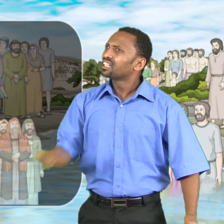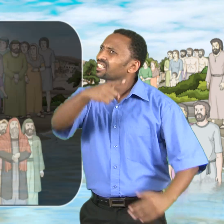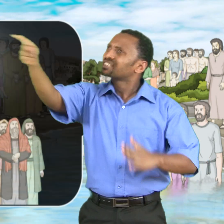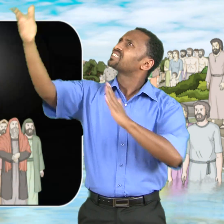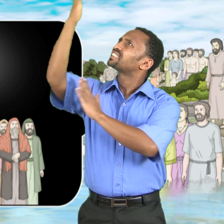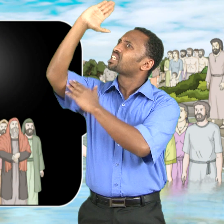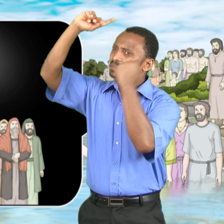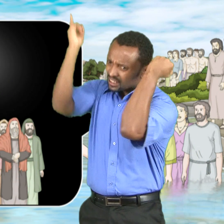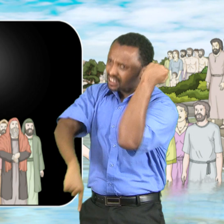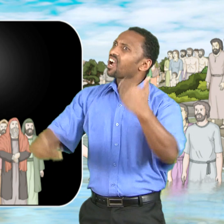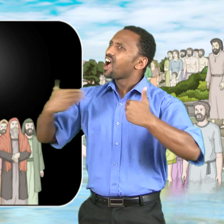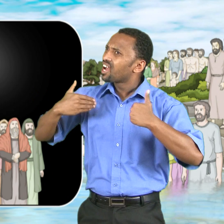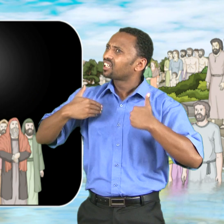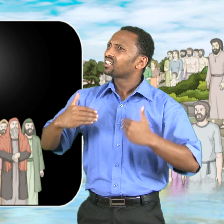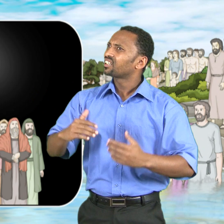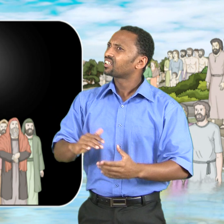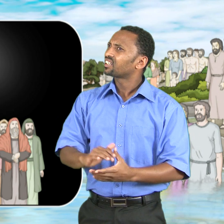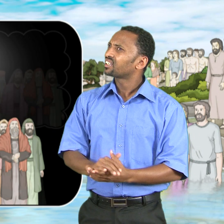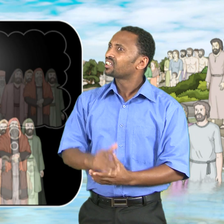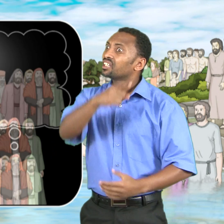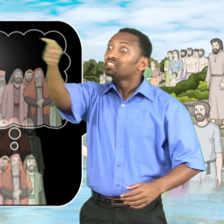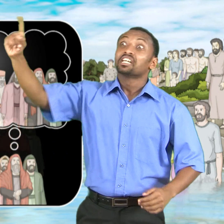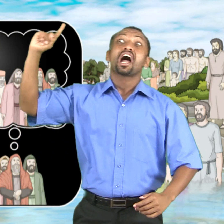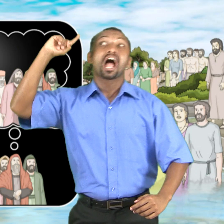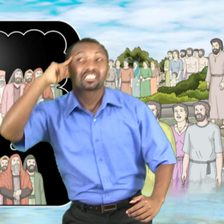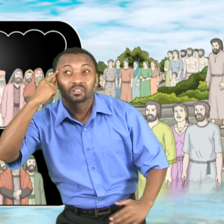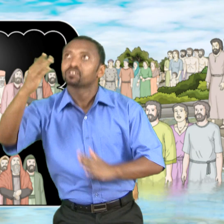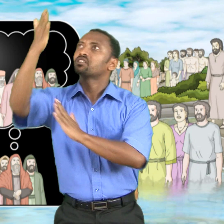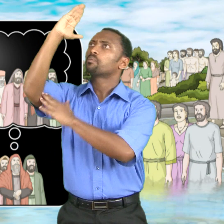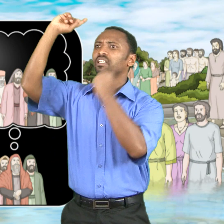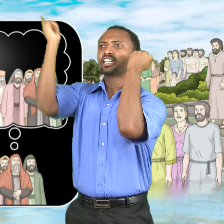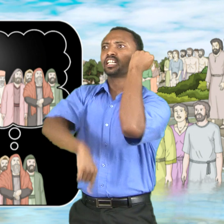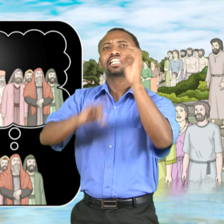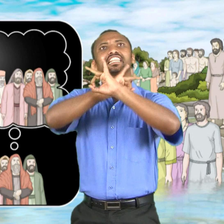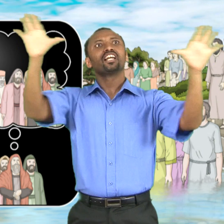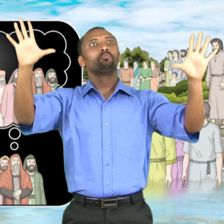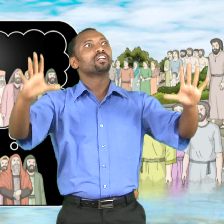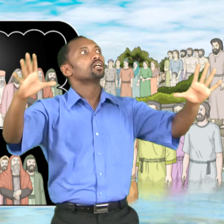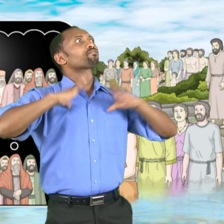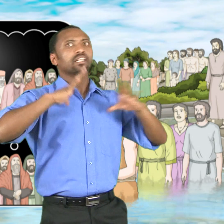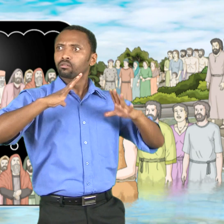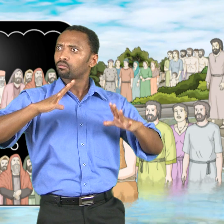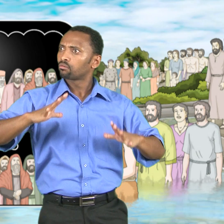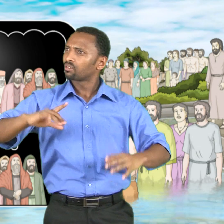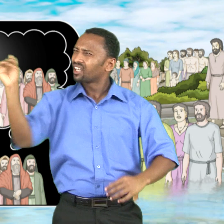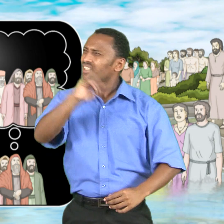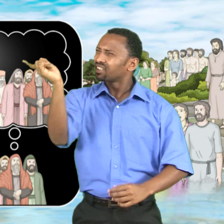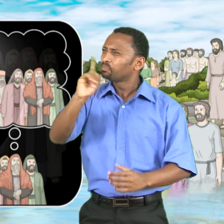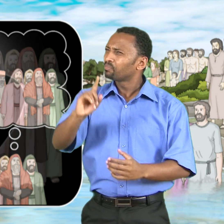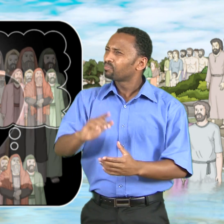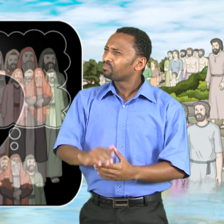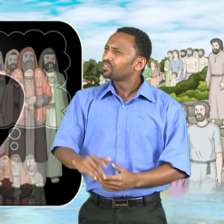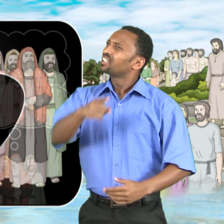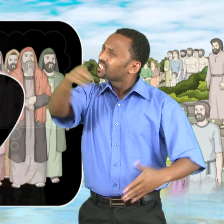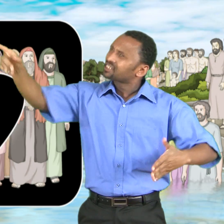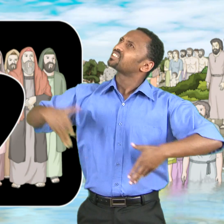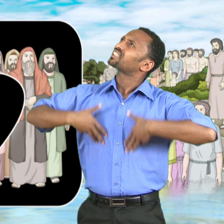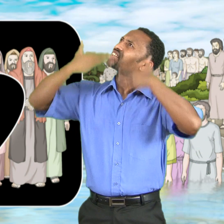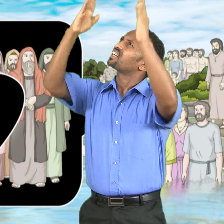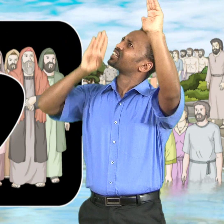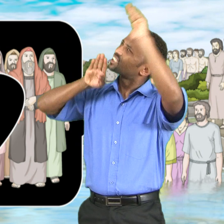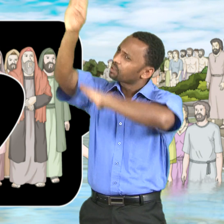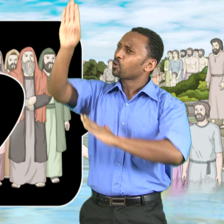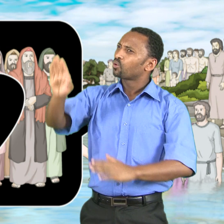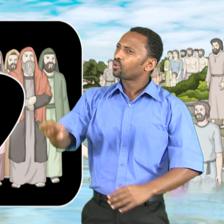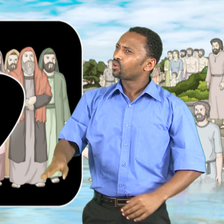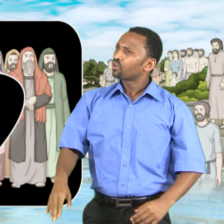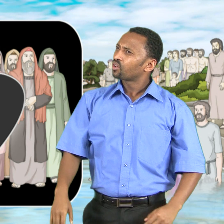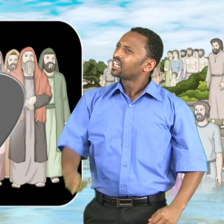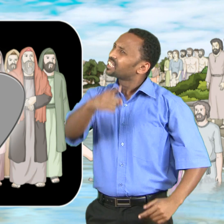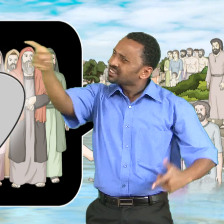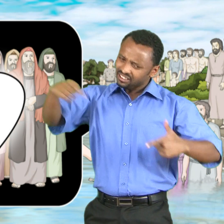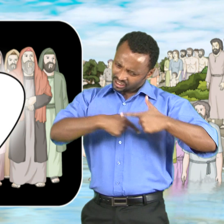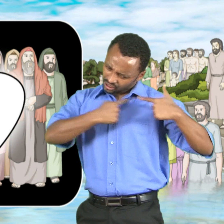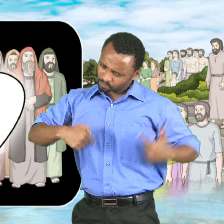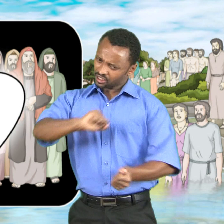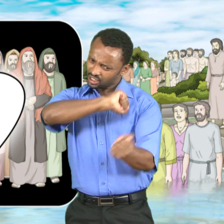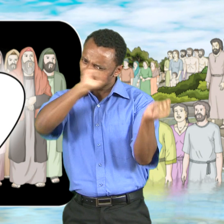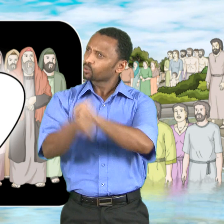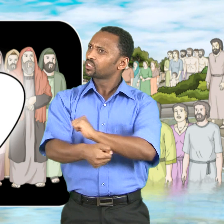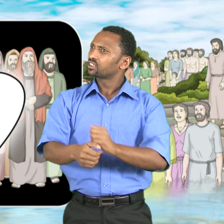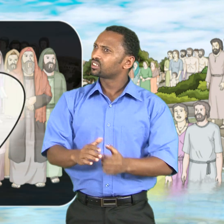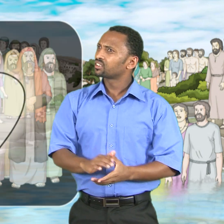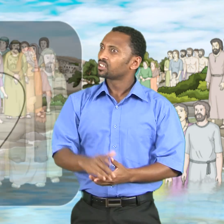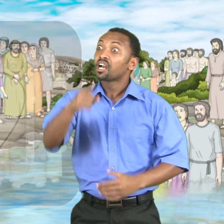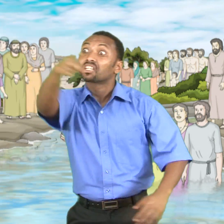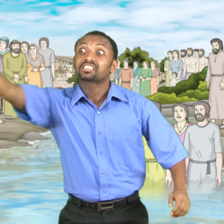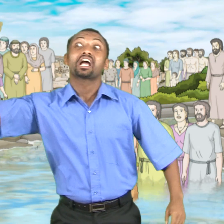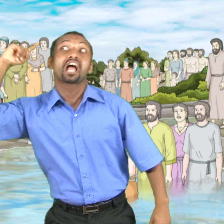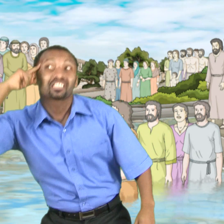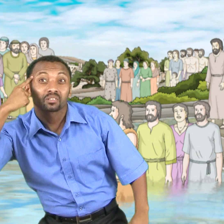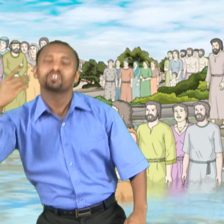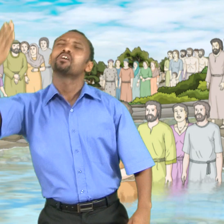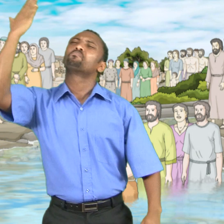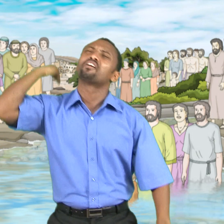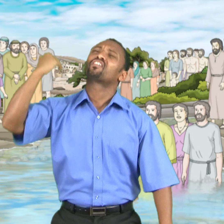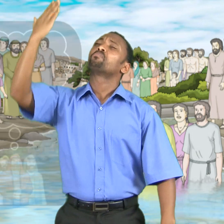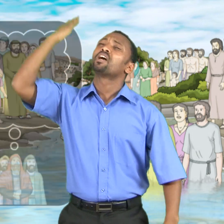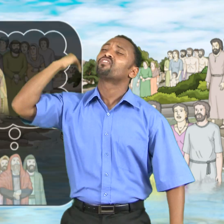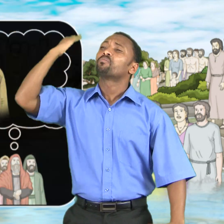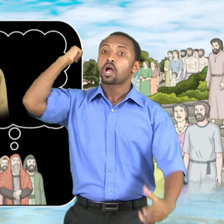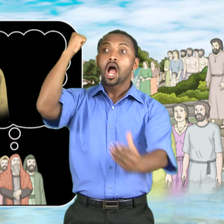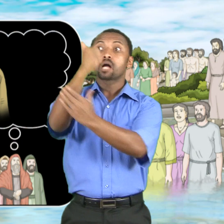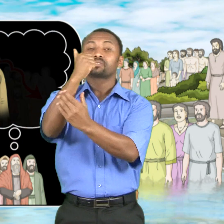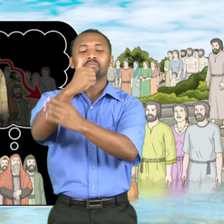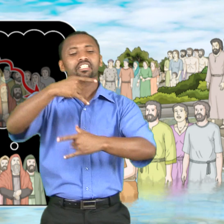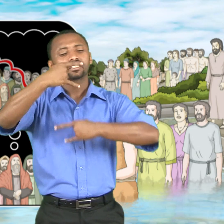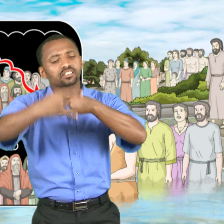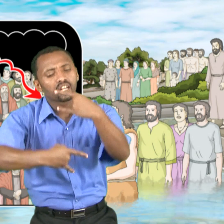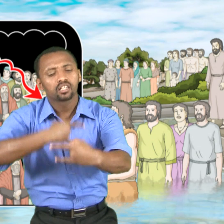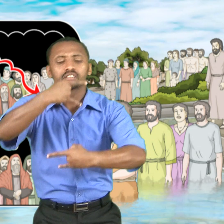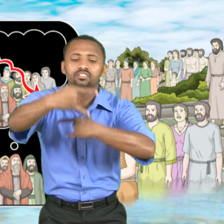Produce fruit, then, in keeping with repentance.